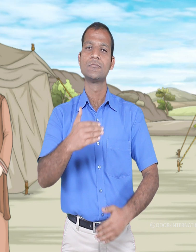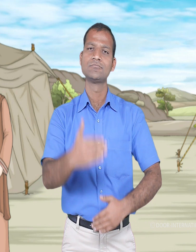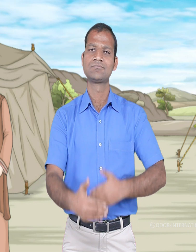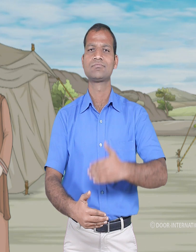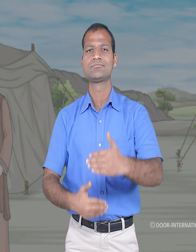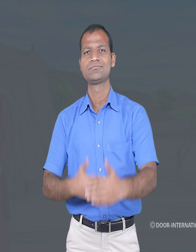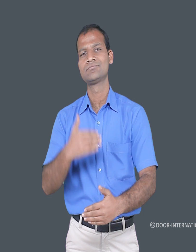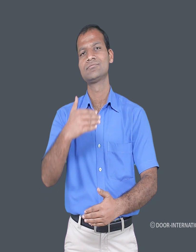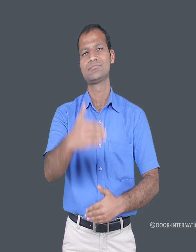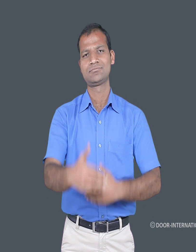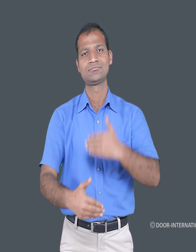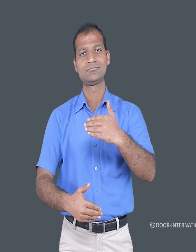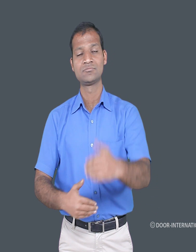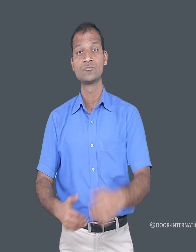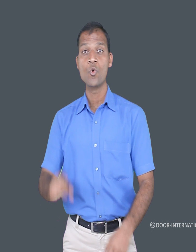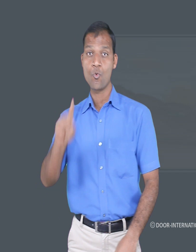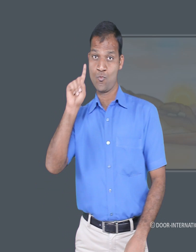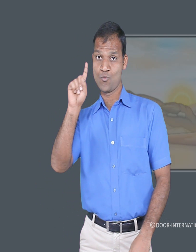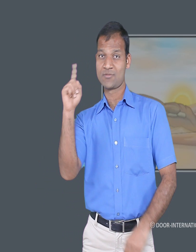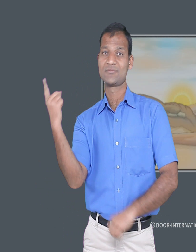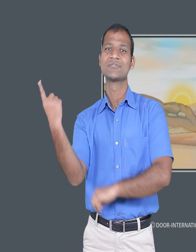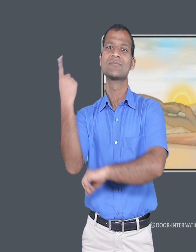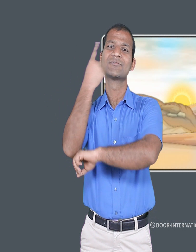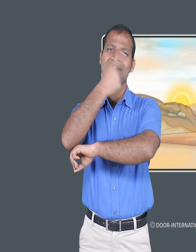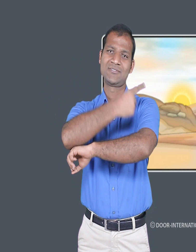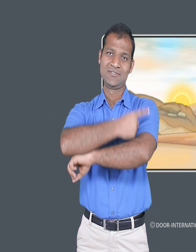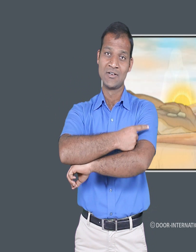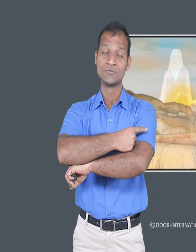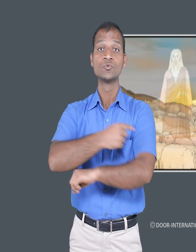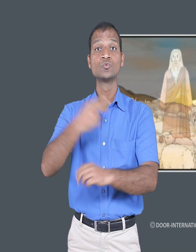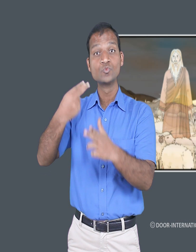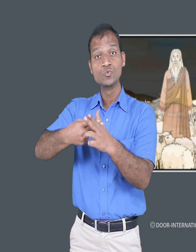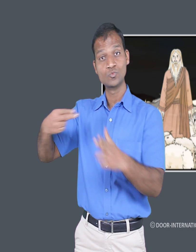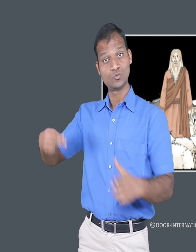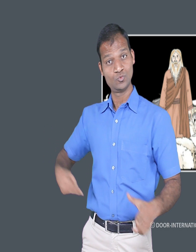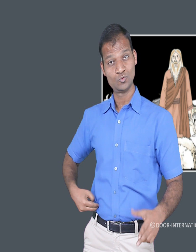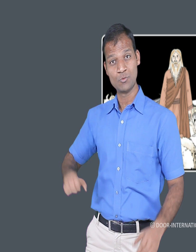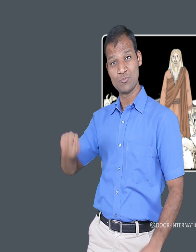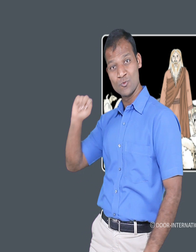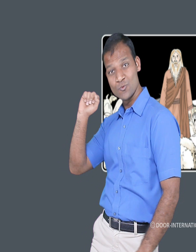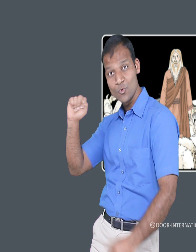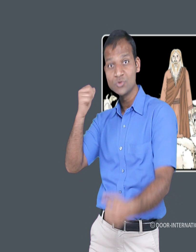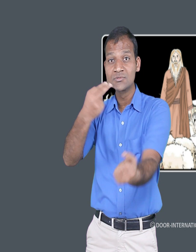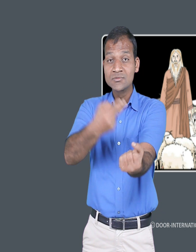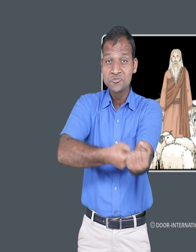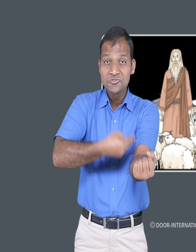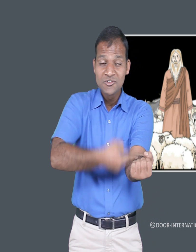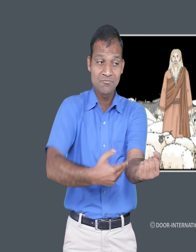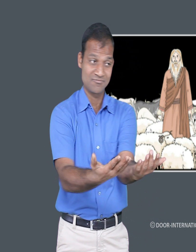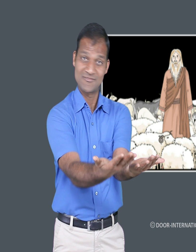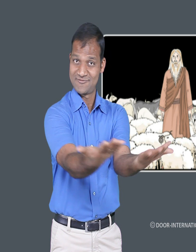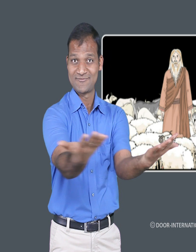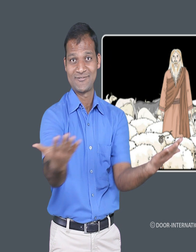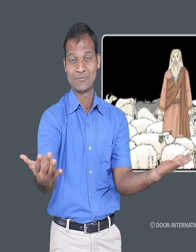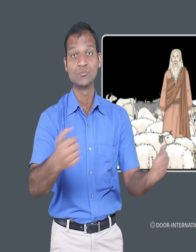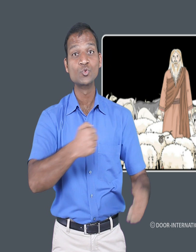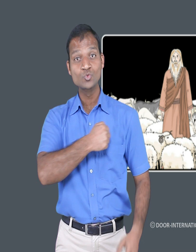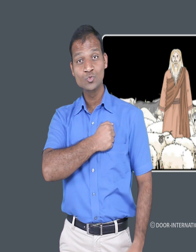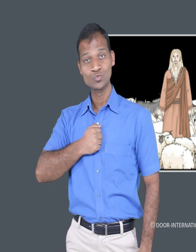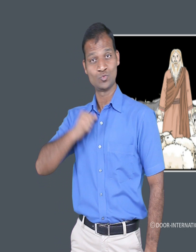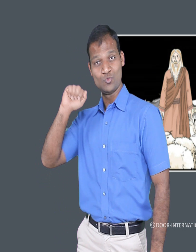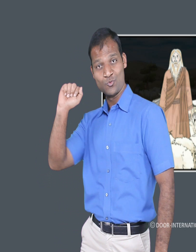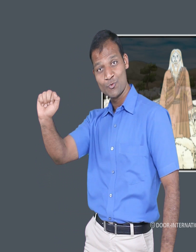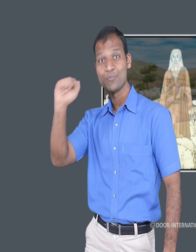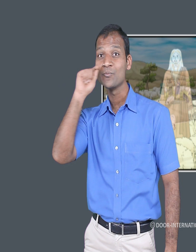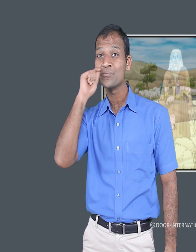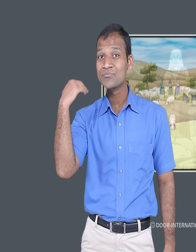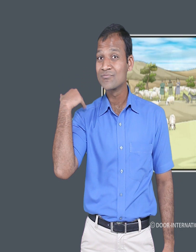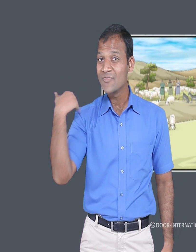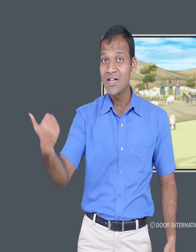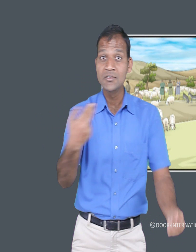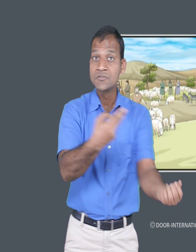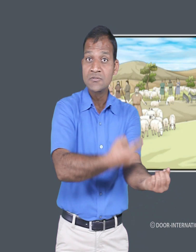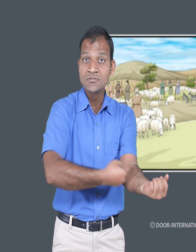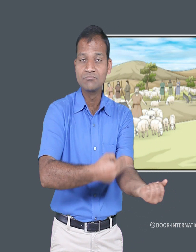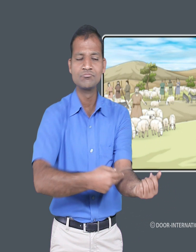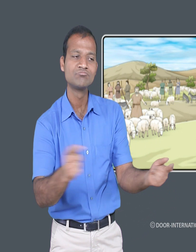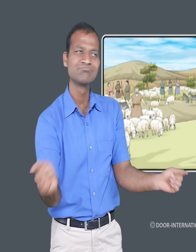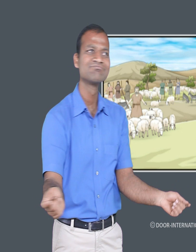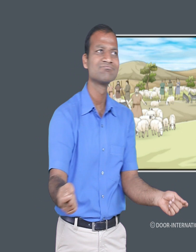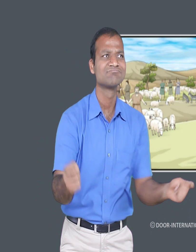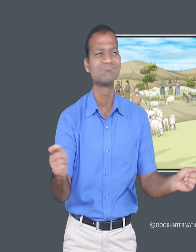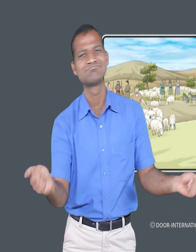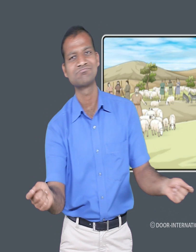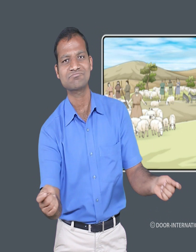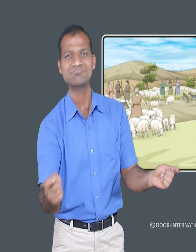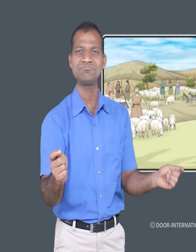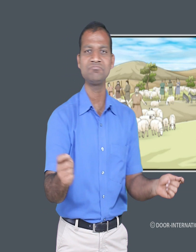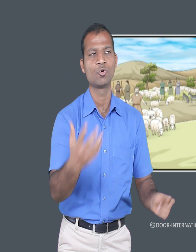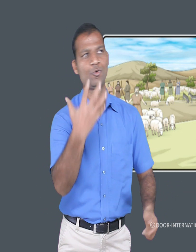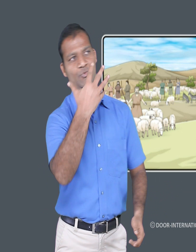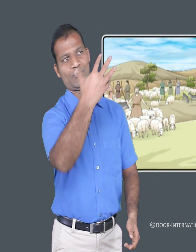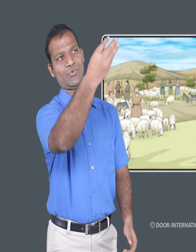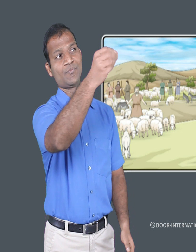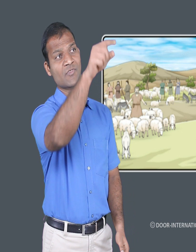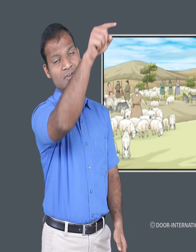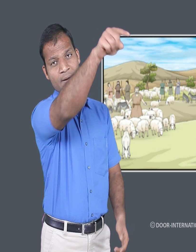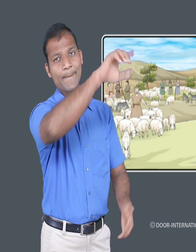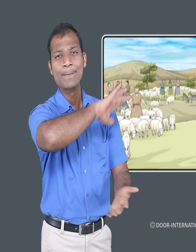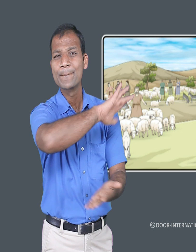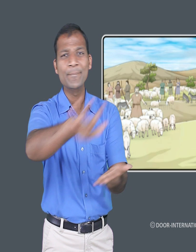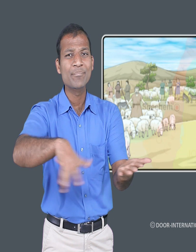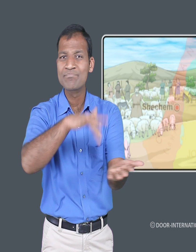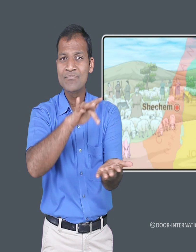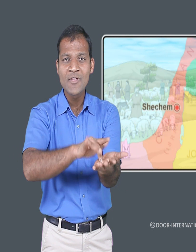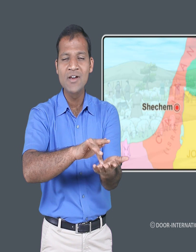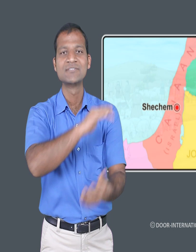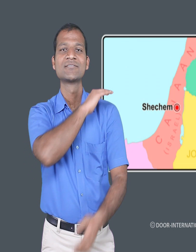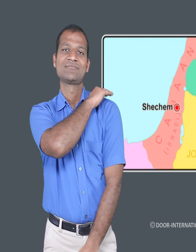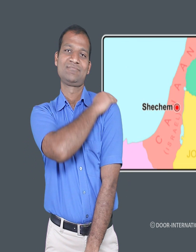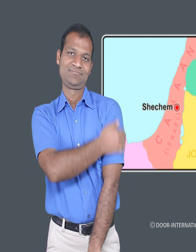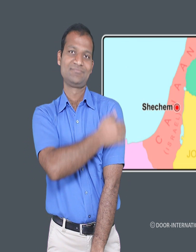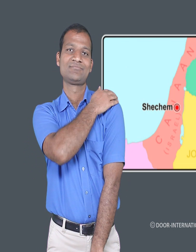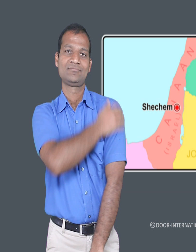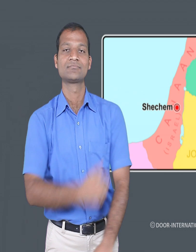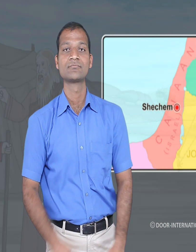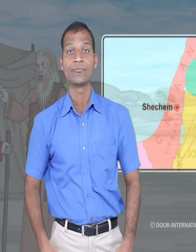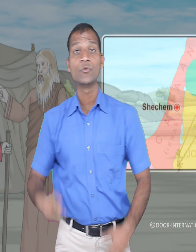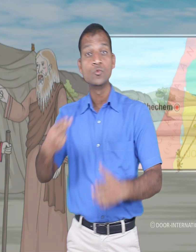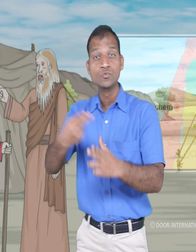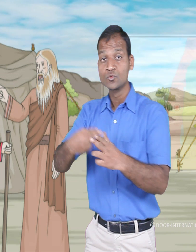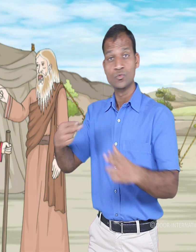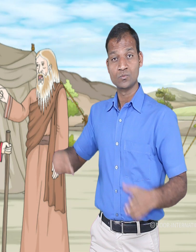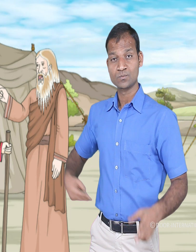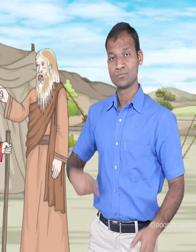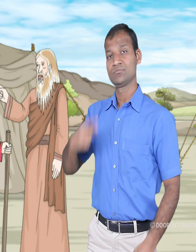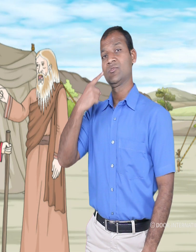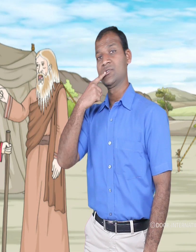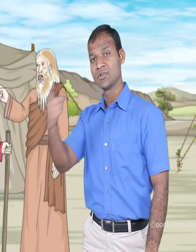Some time later, Joseph’s brothers had gone to pasture their father’s flocks near Shechem.